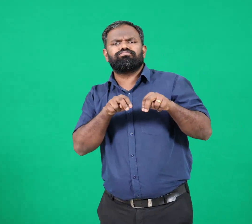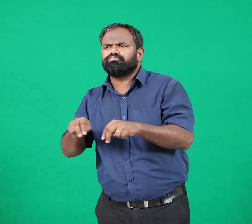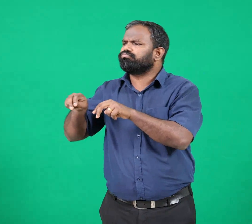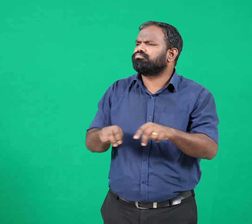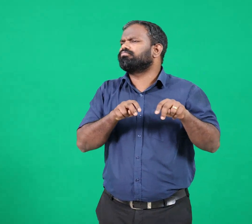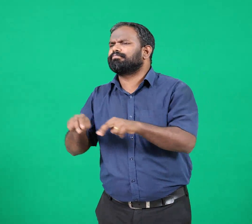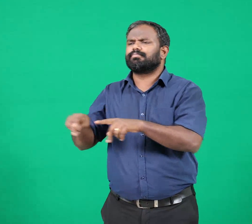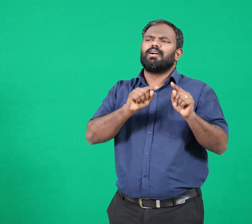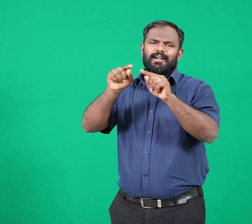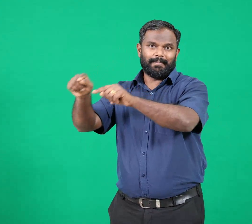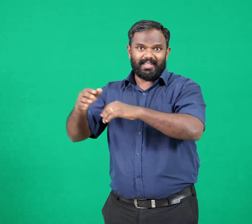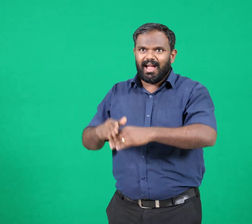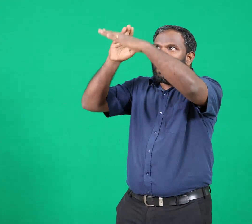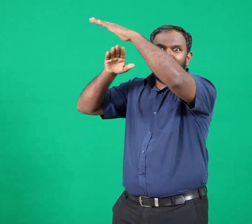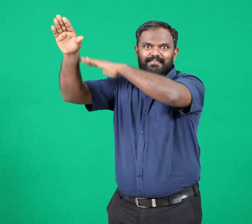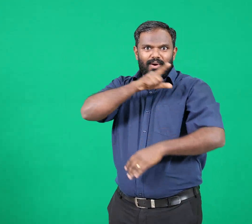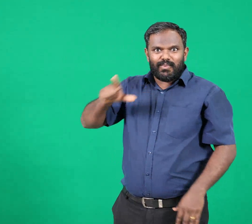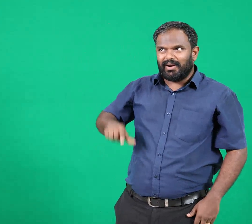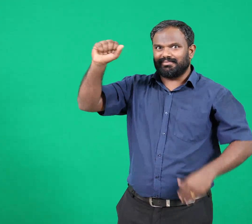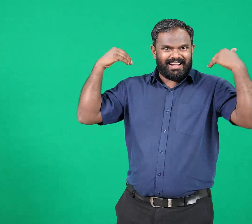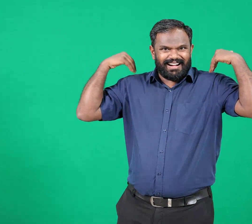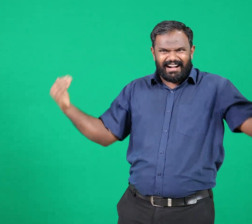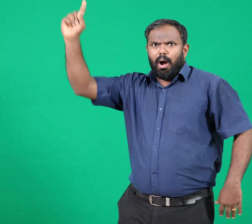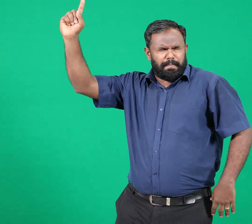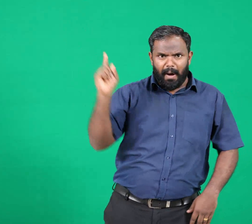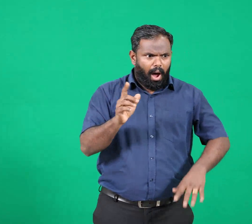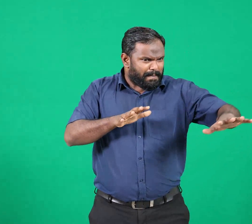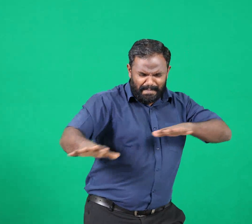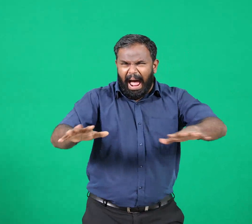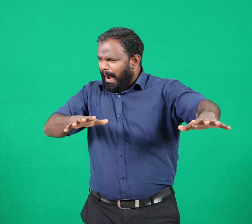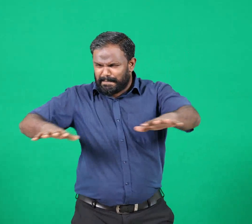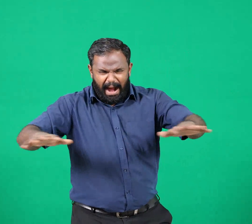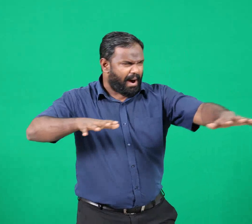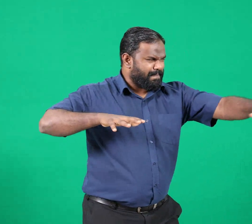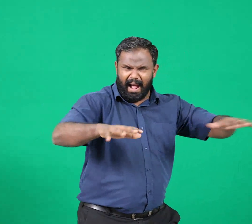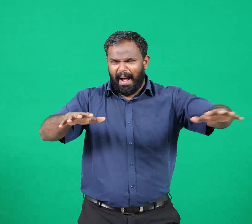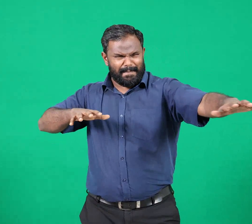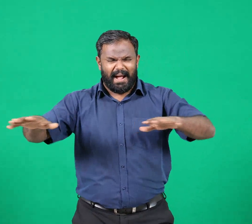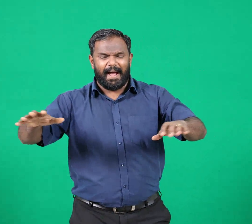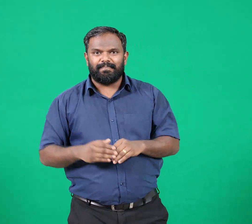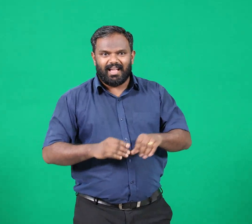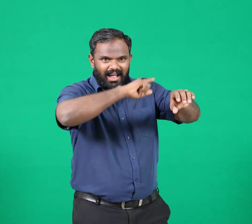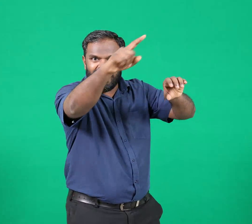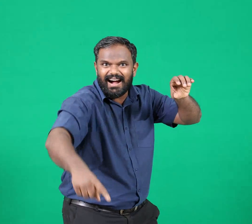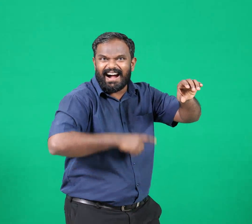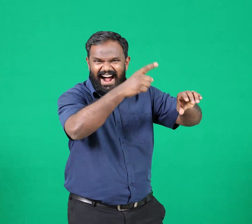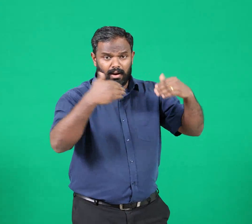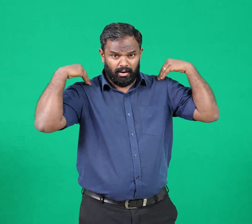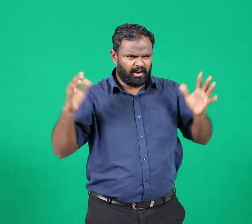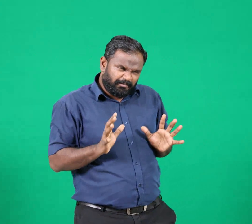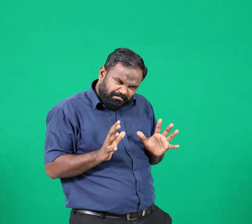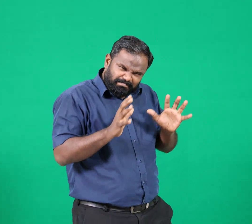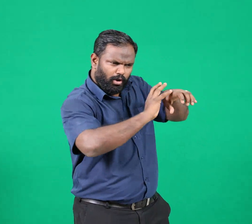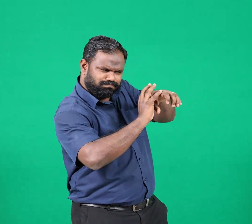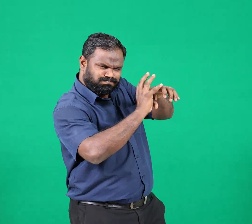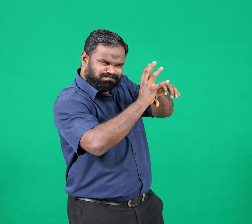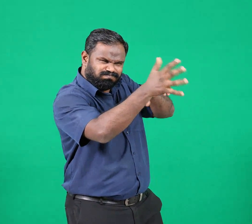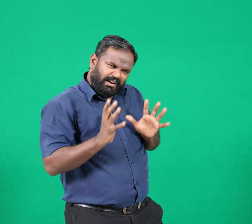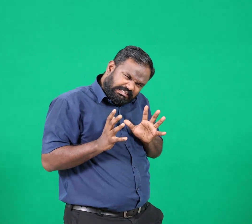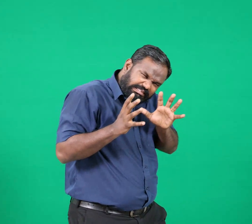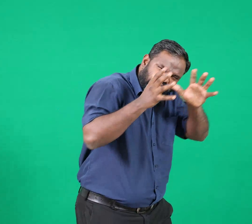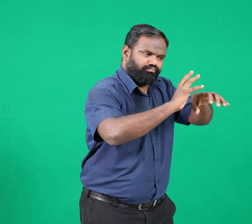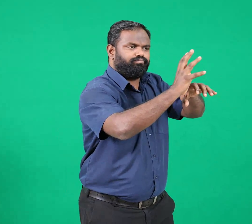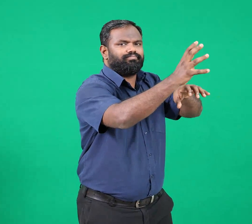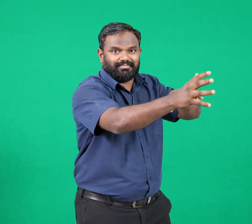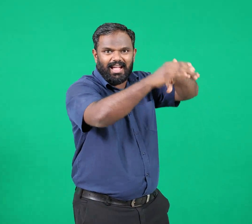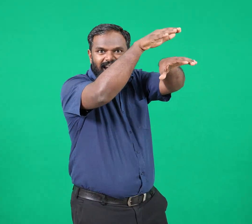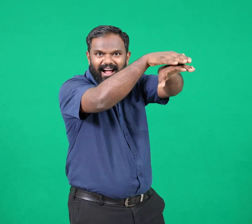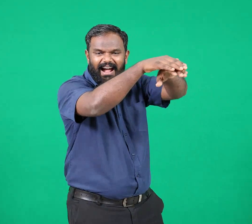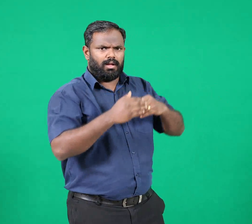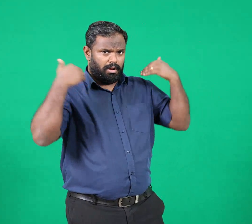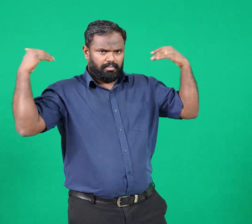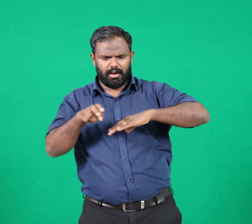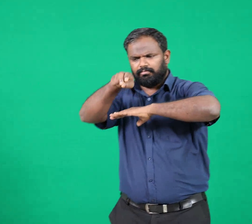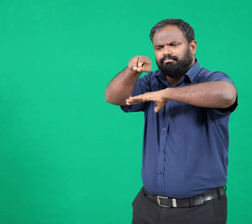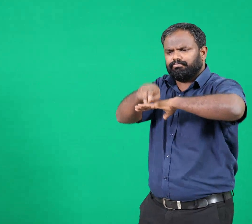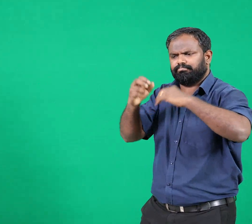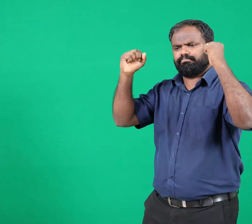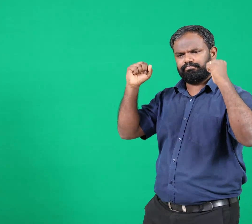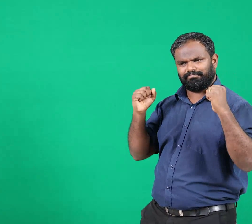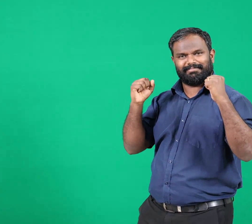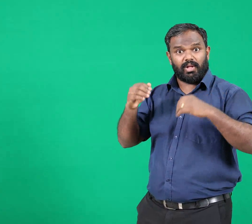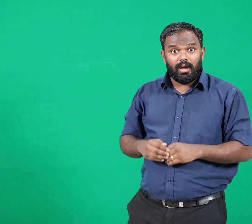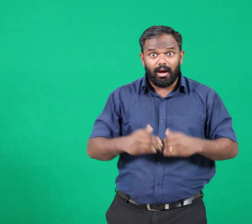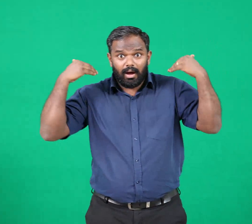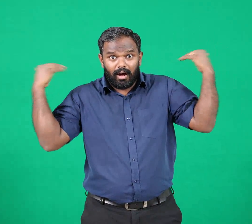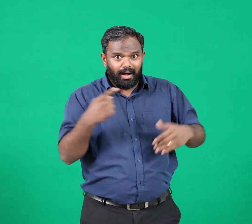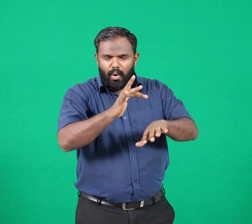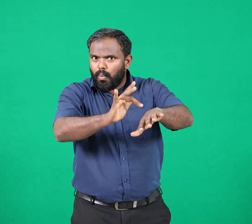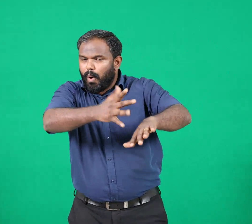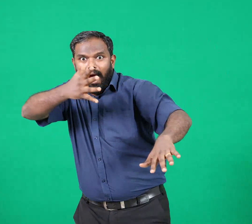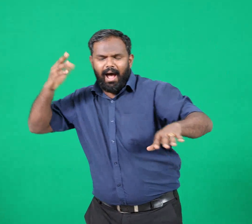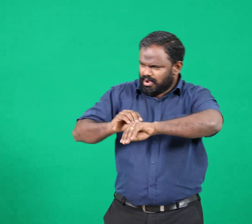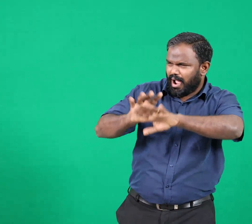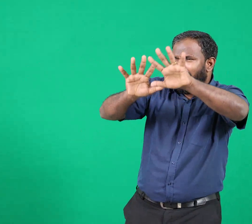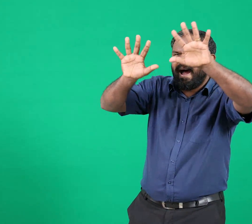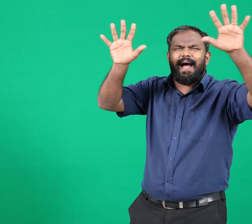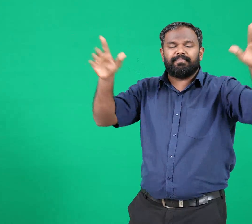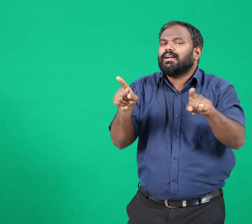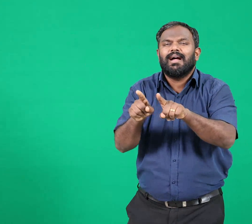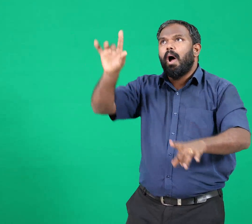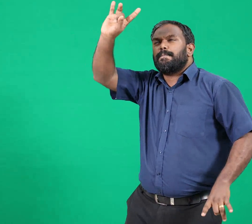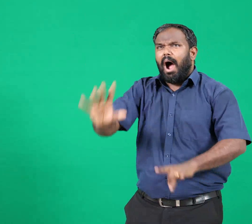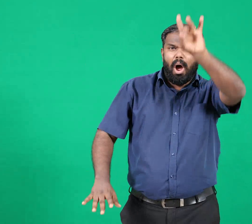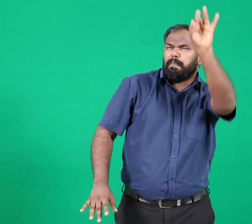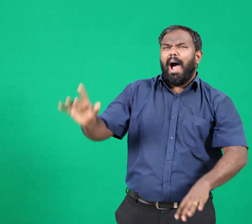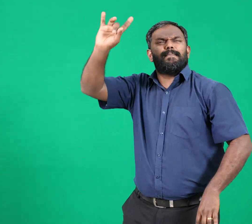Suddenly there was a great earthquake, for an angel of the Lord descended from heaven, rolled away the stone, and sat on it.